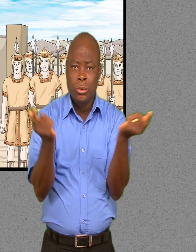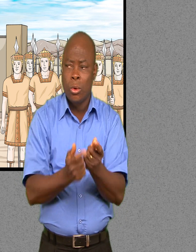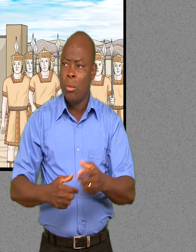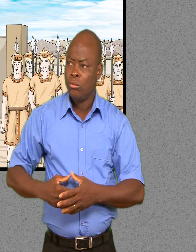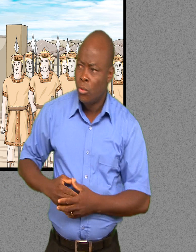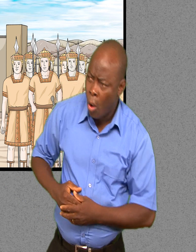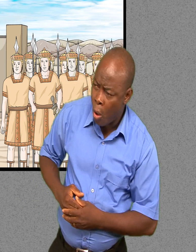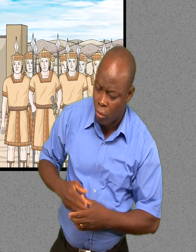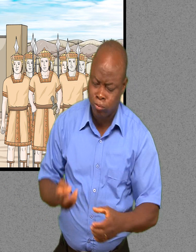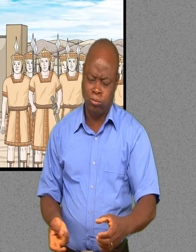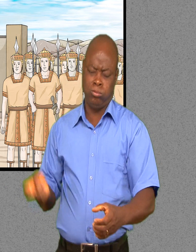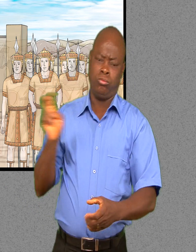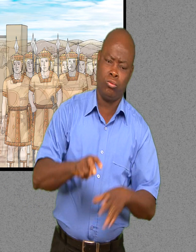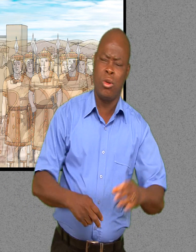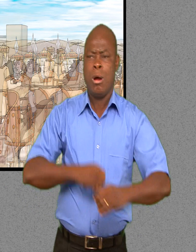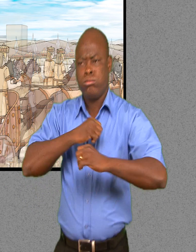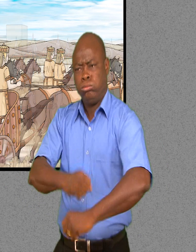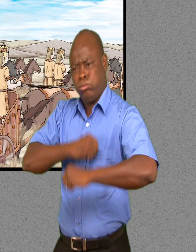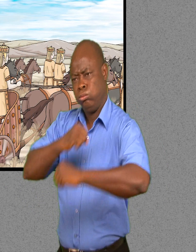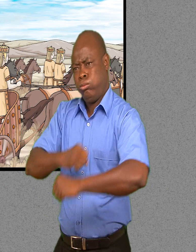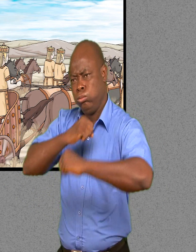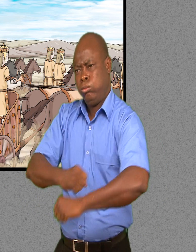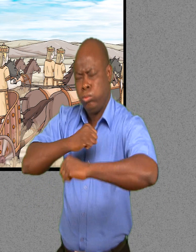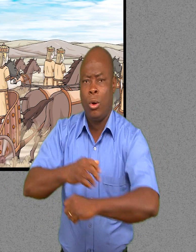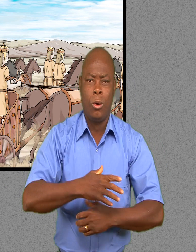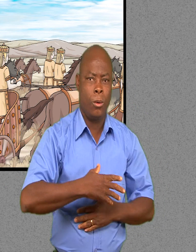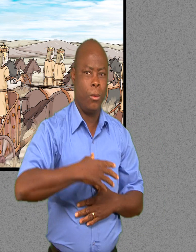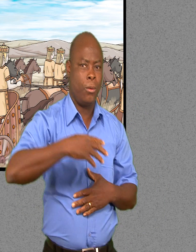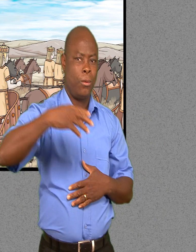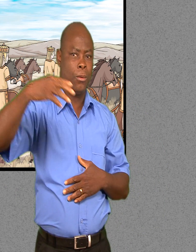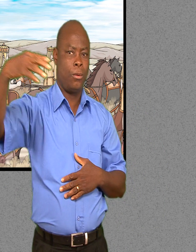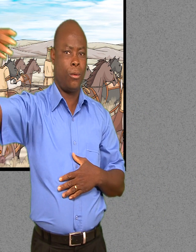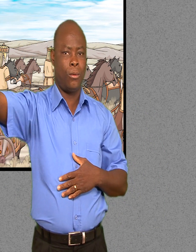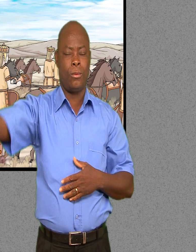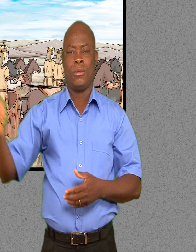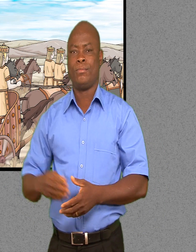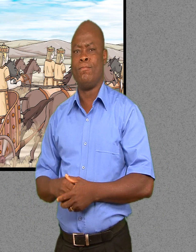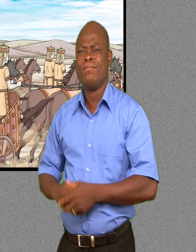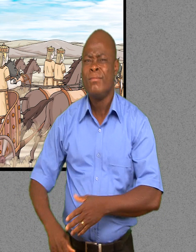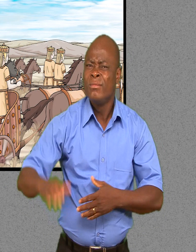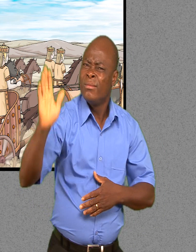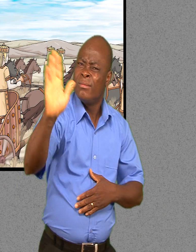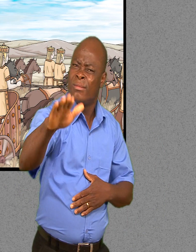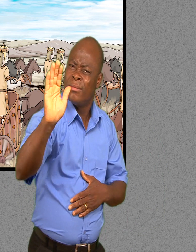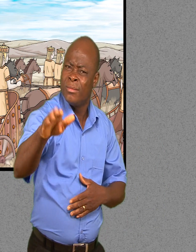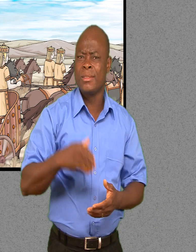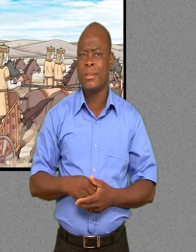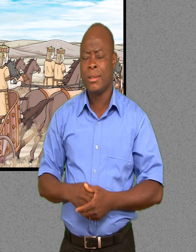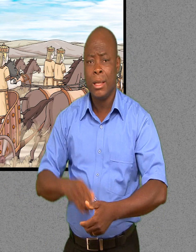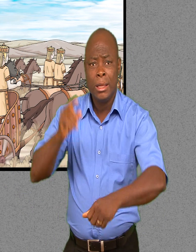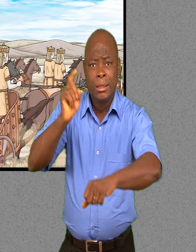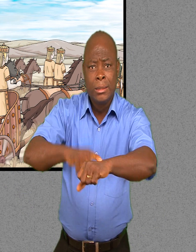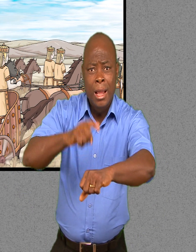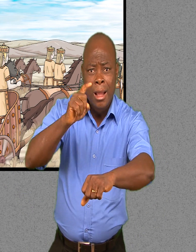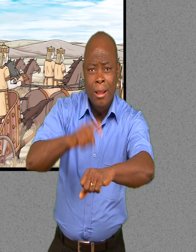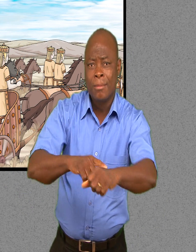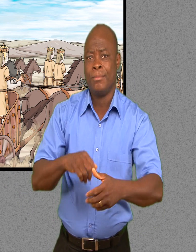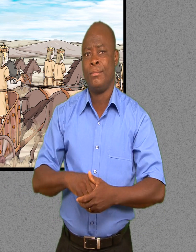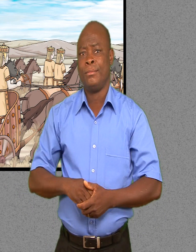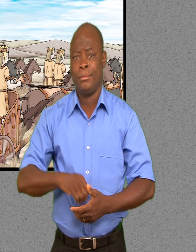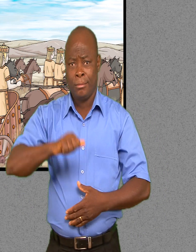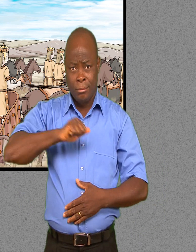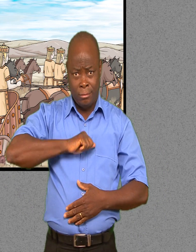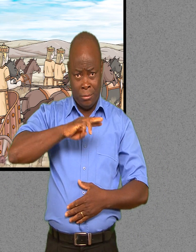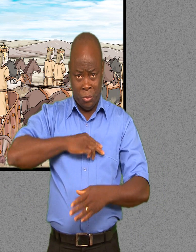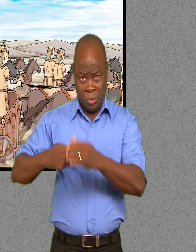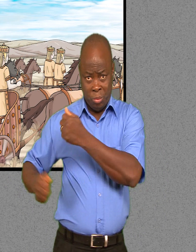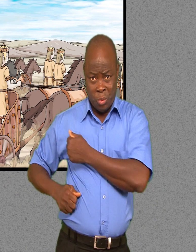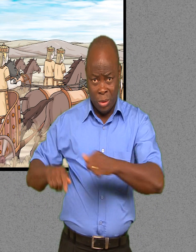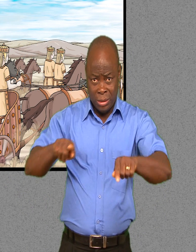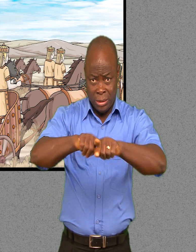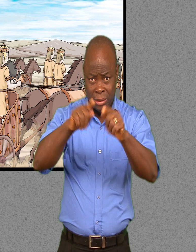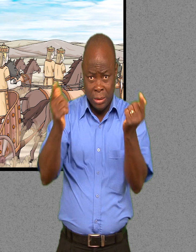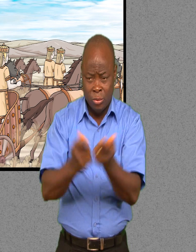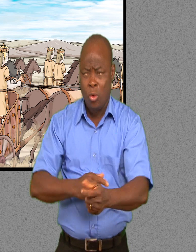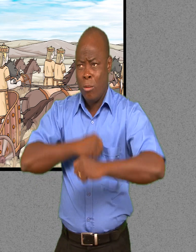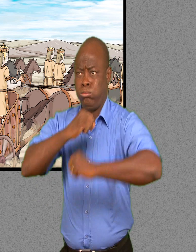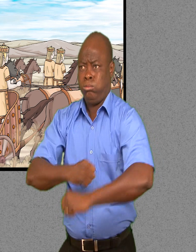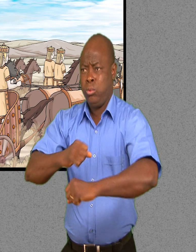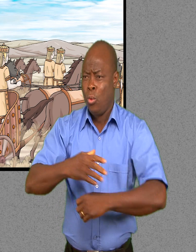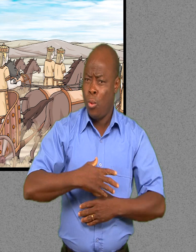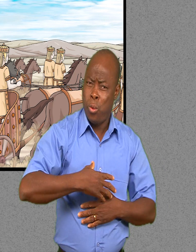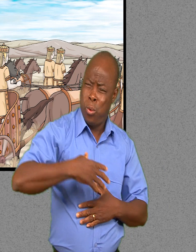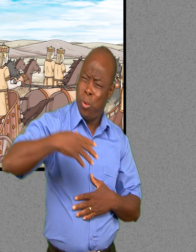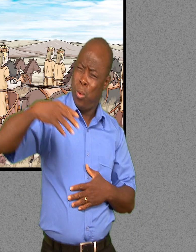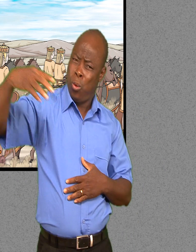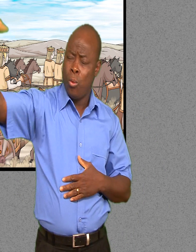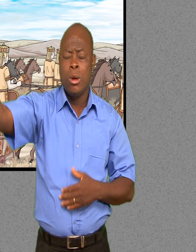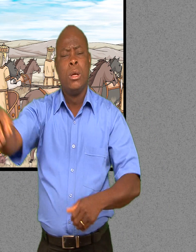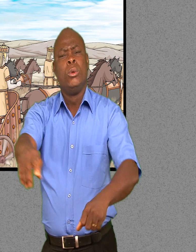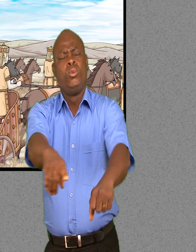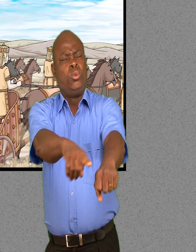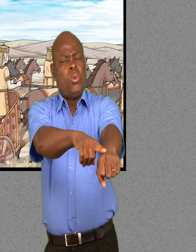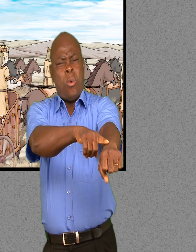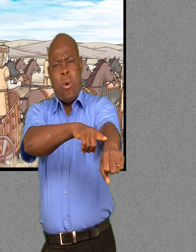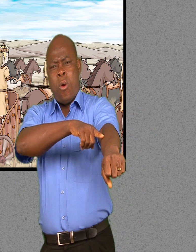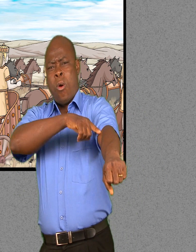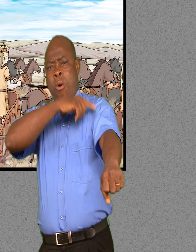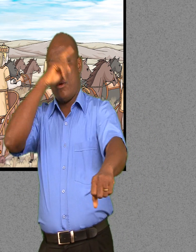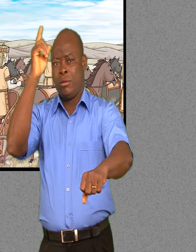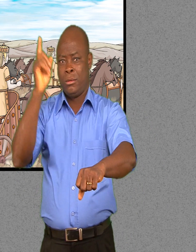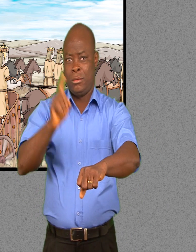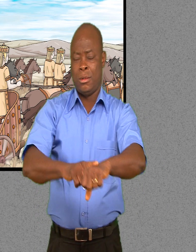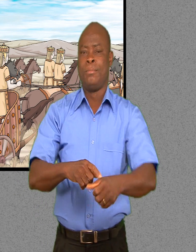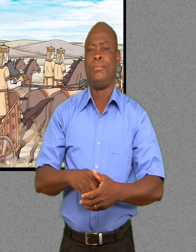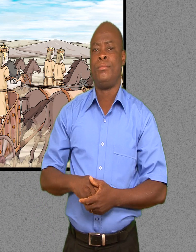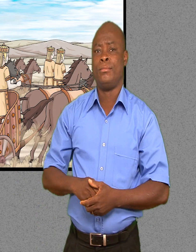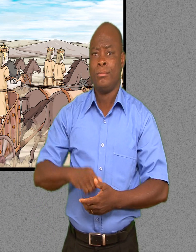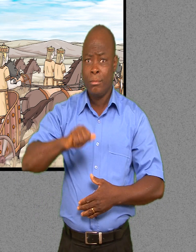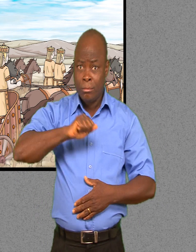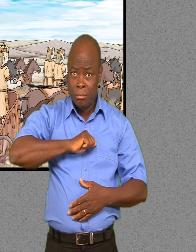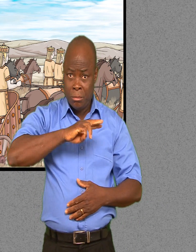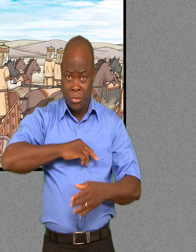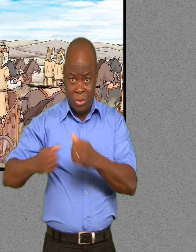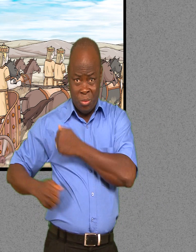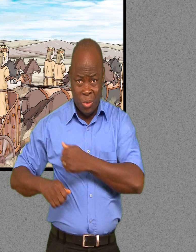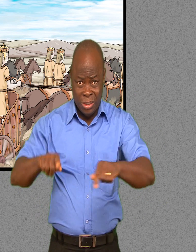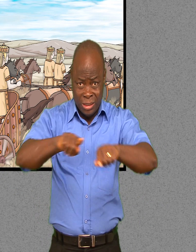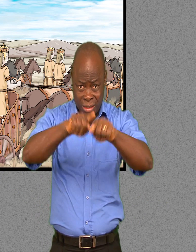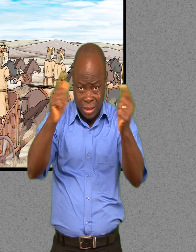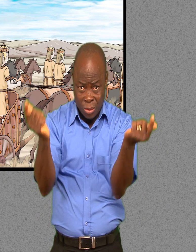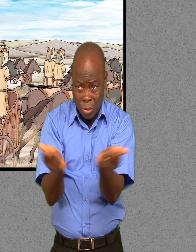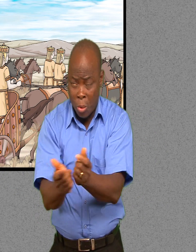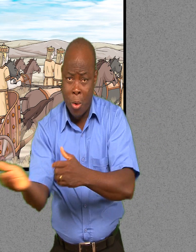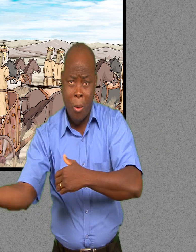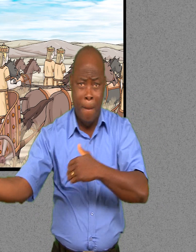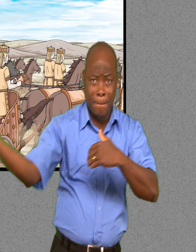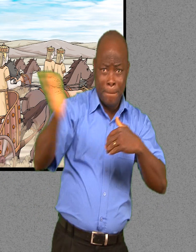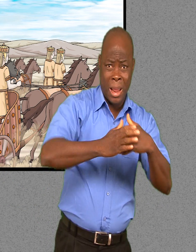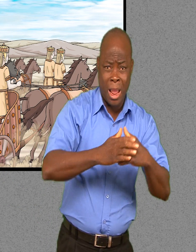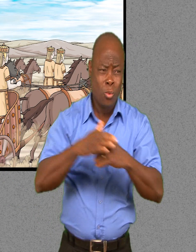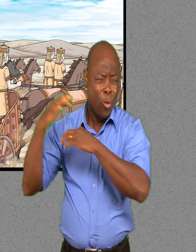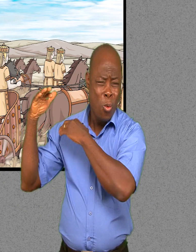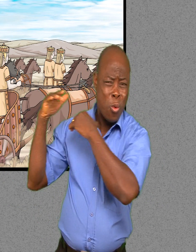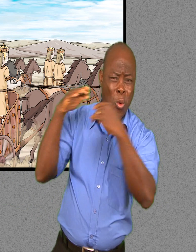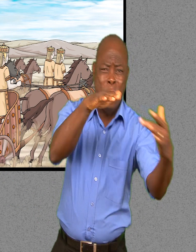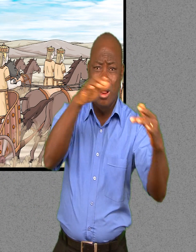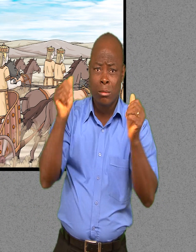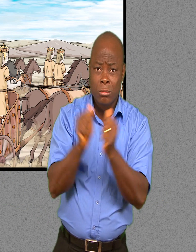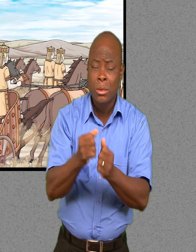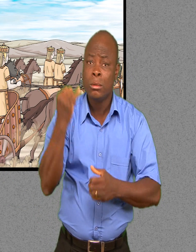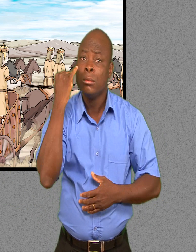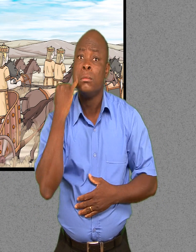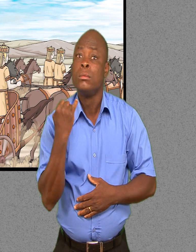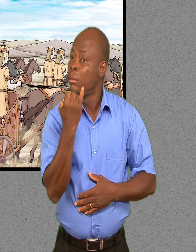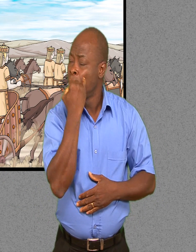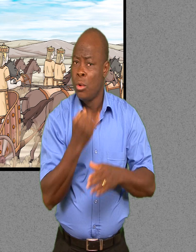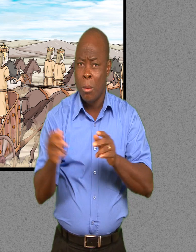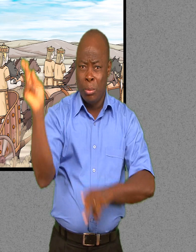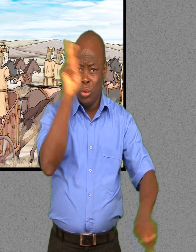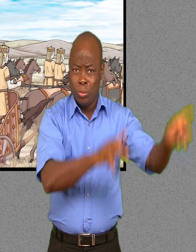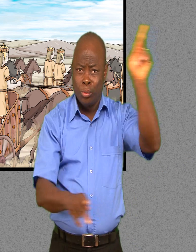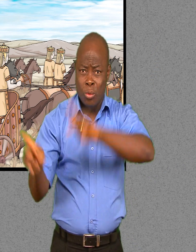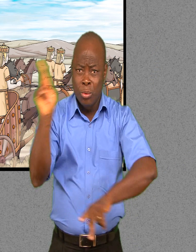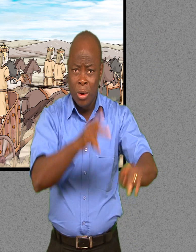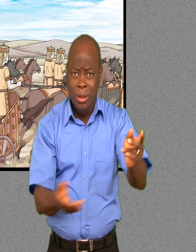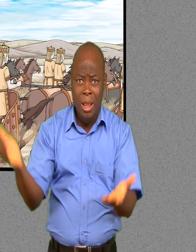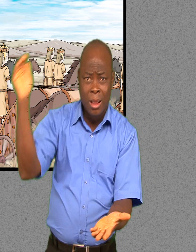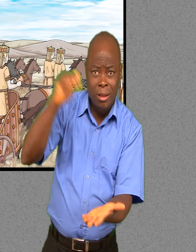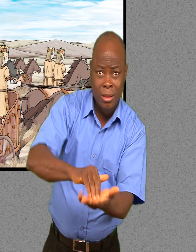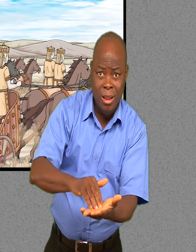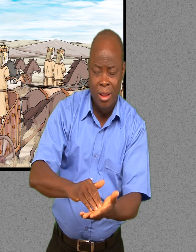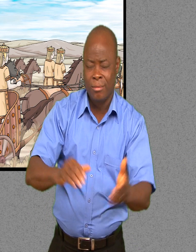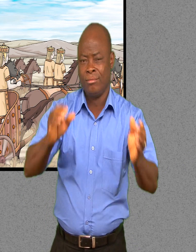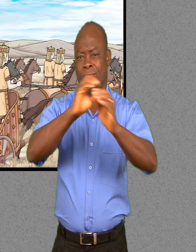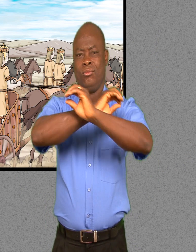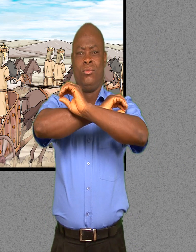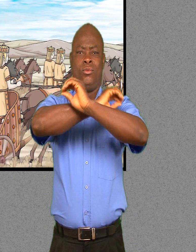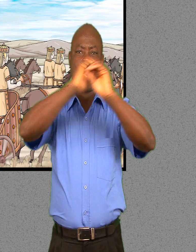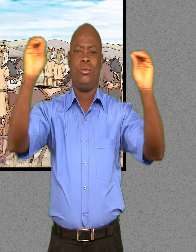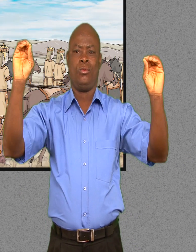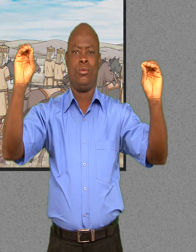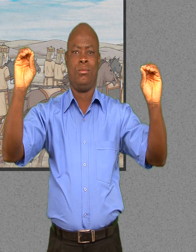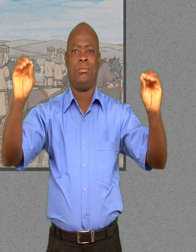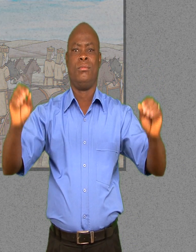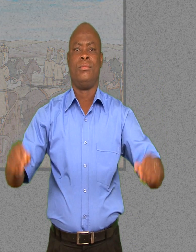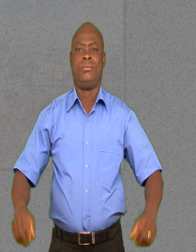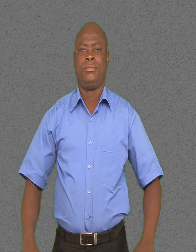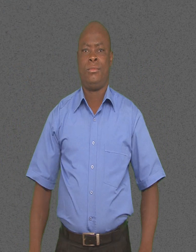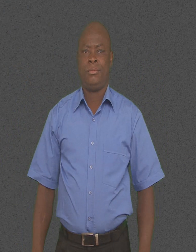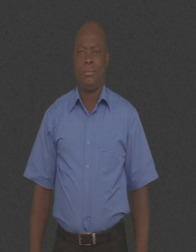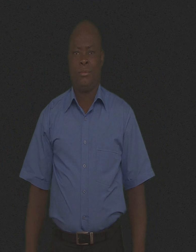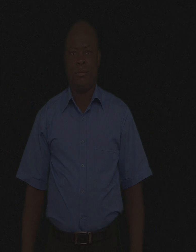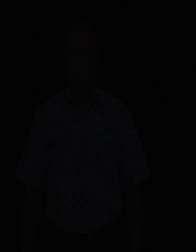And the Aramean raiders did not come into the land of Israel again.